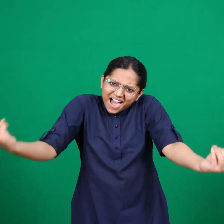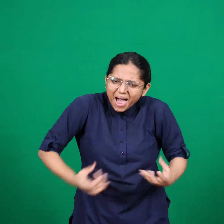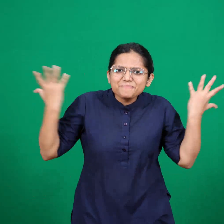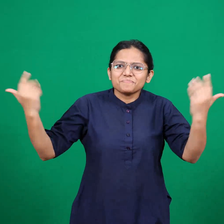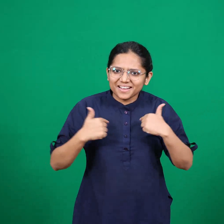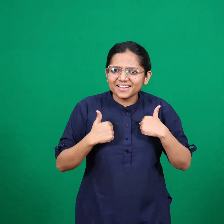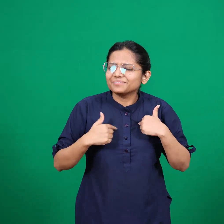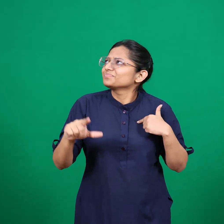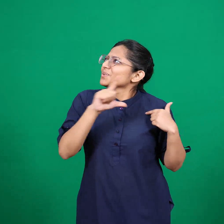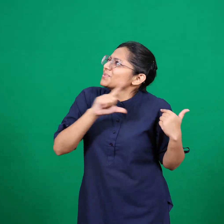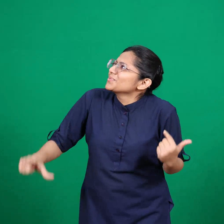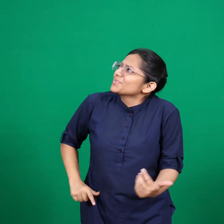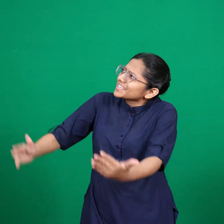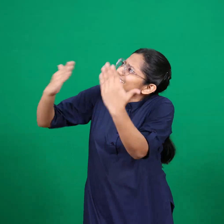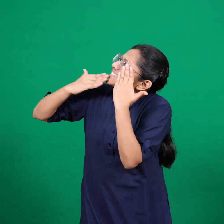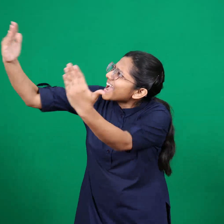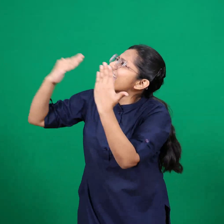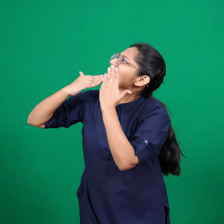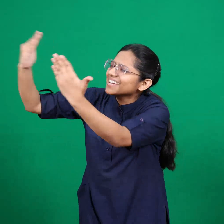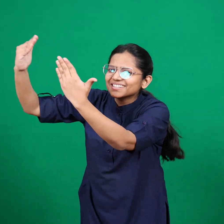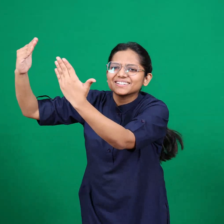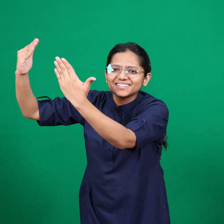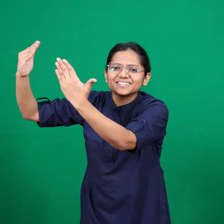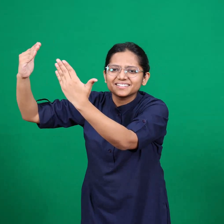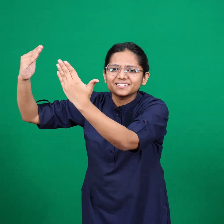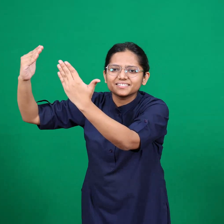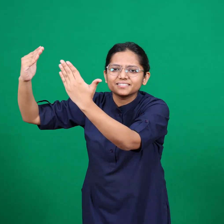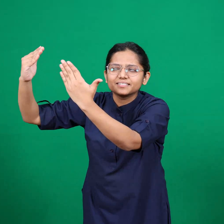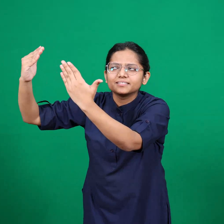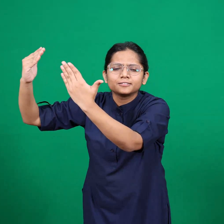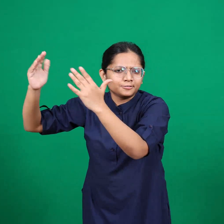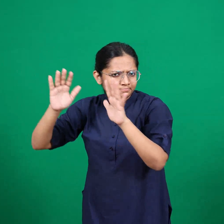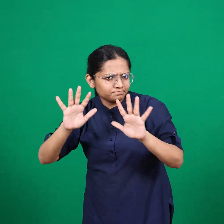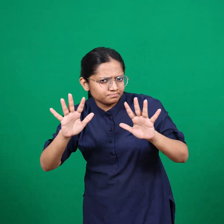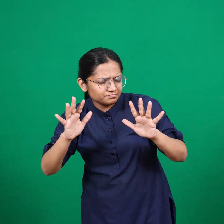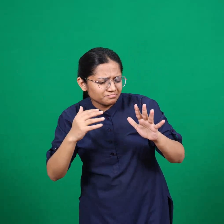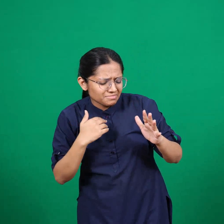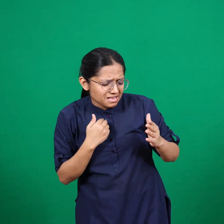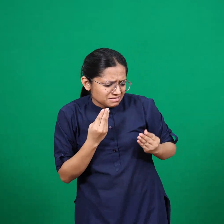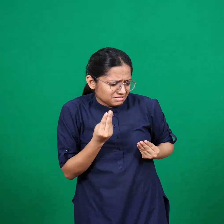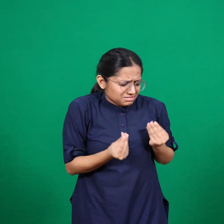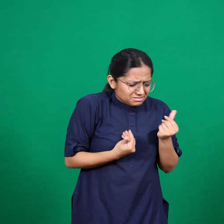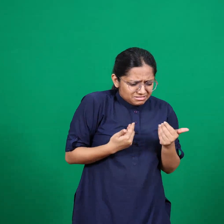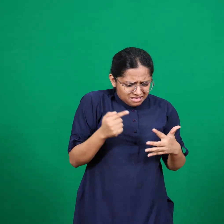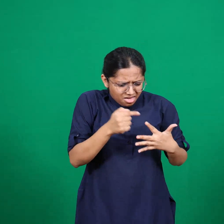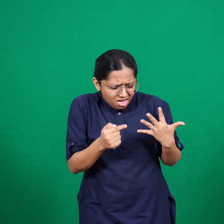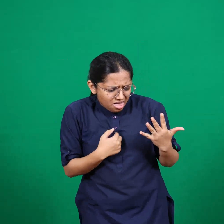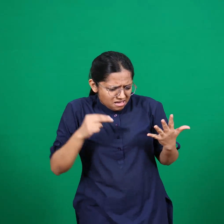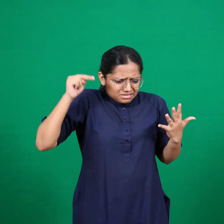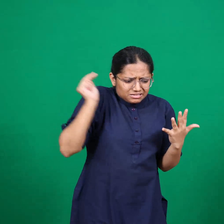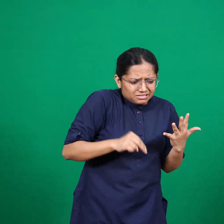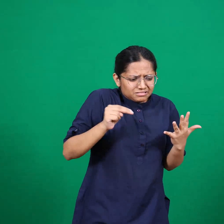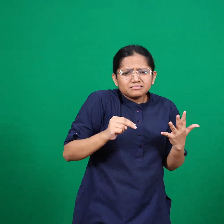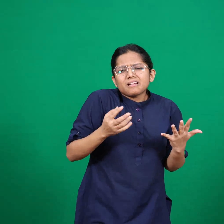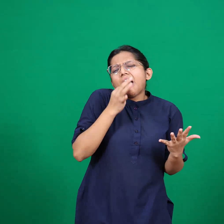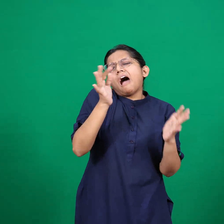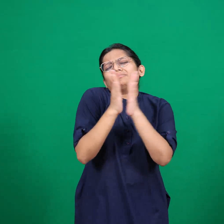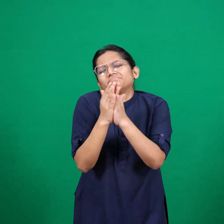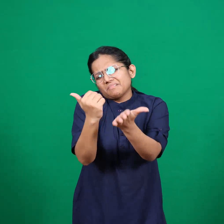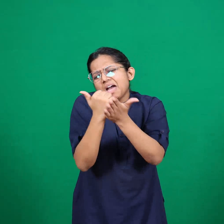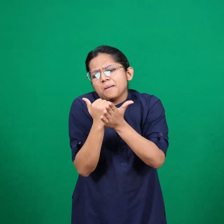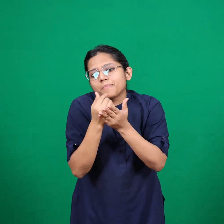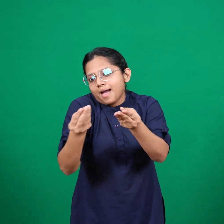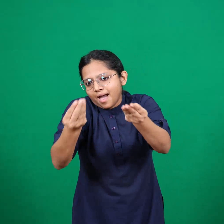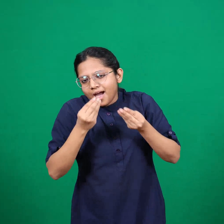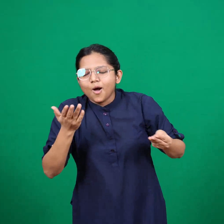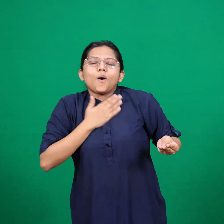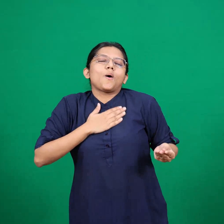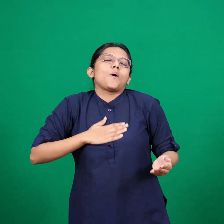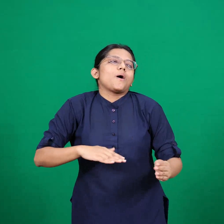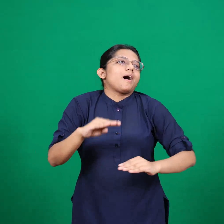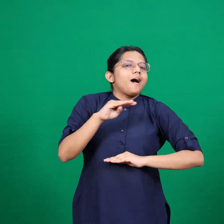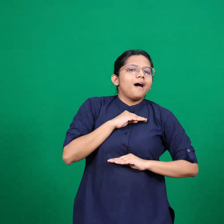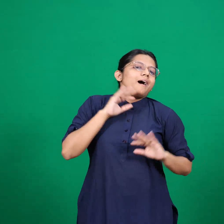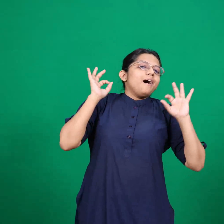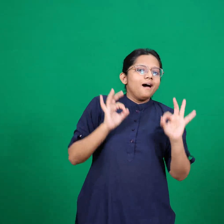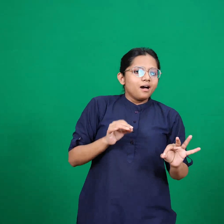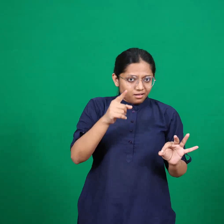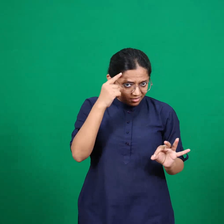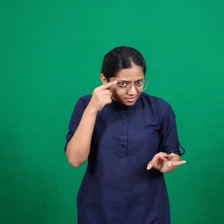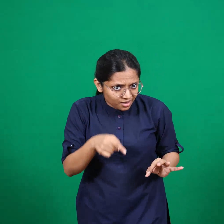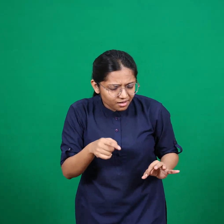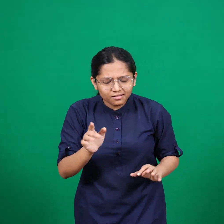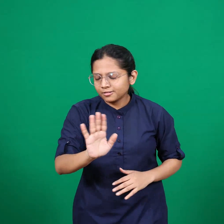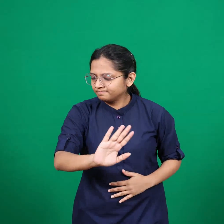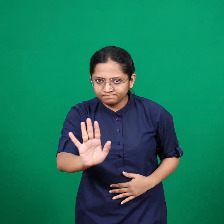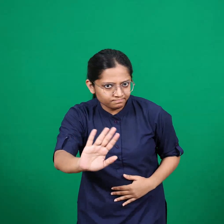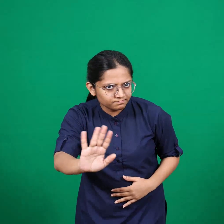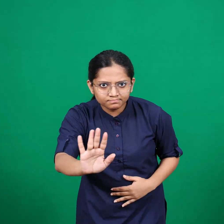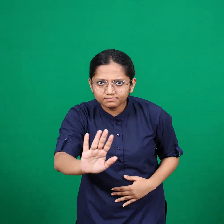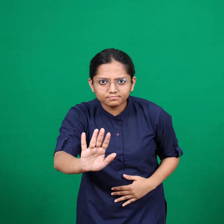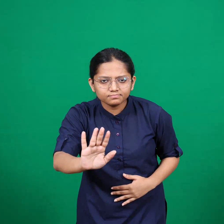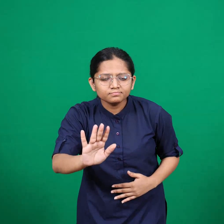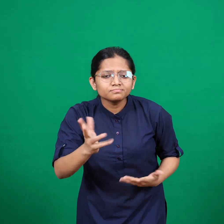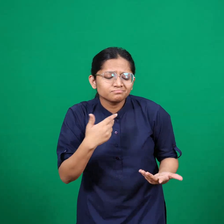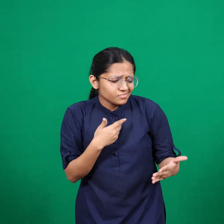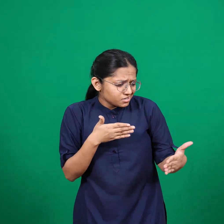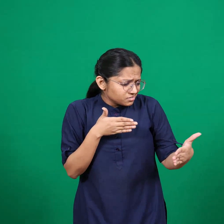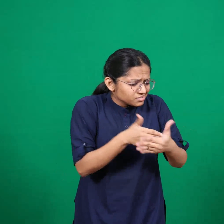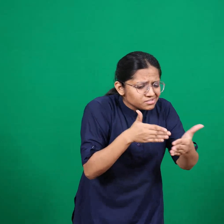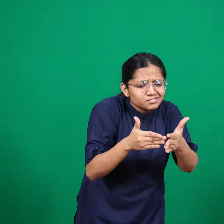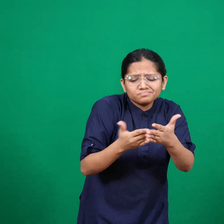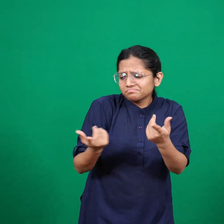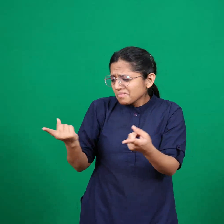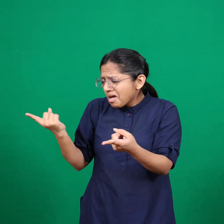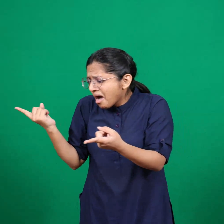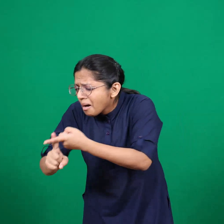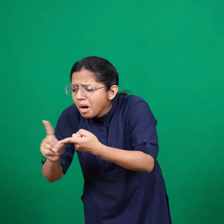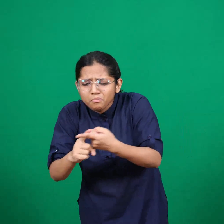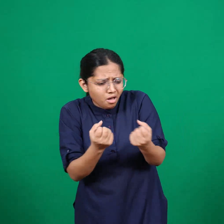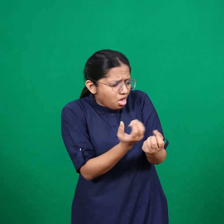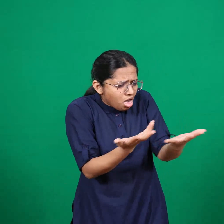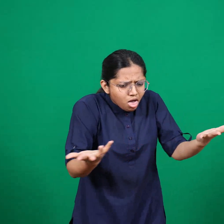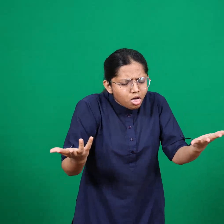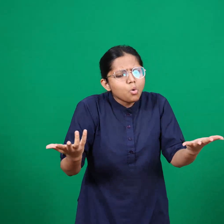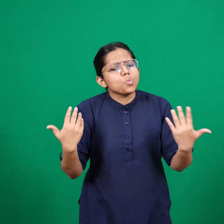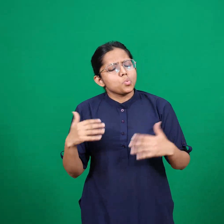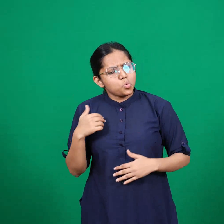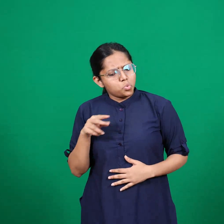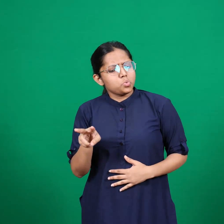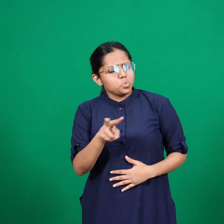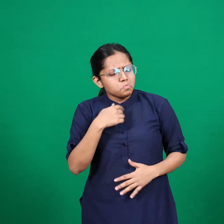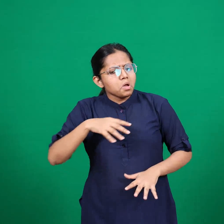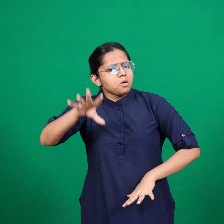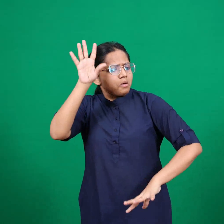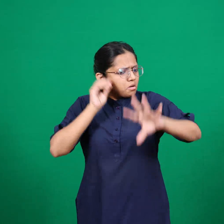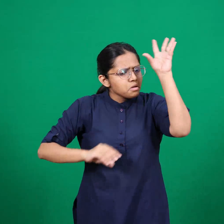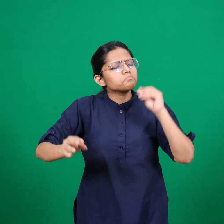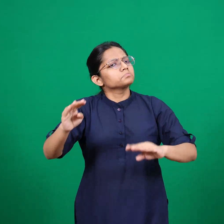You were indeed concerned, but you had no opportunity to show it.